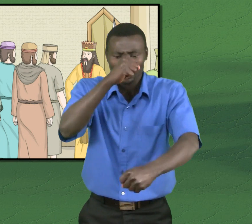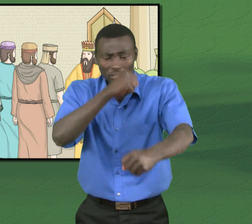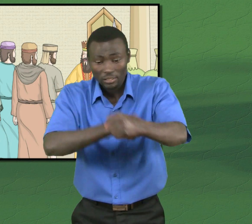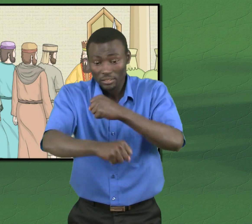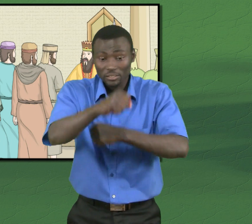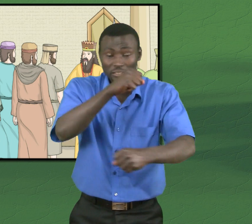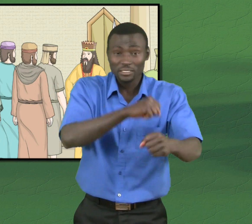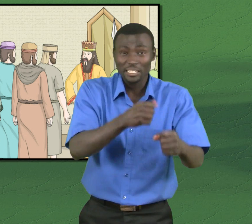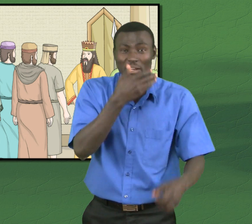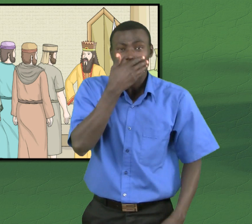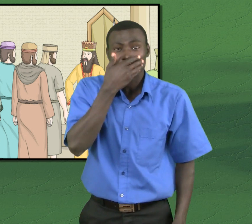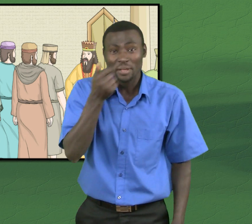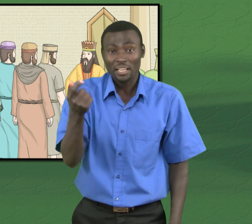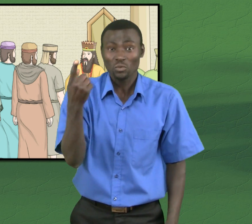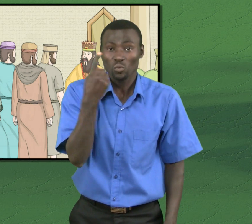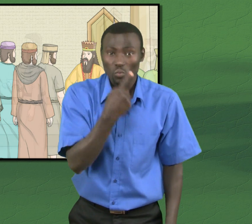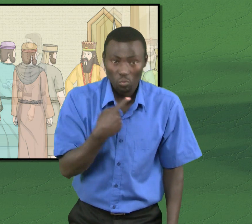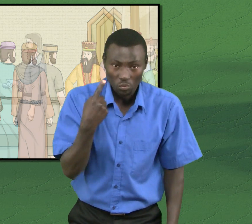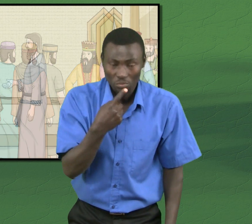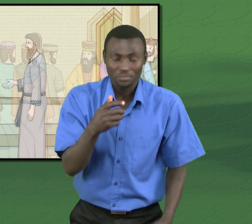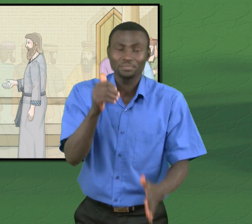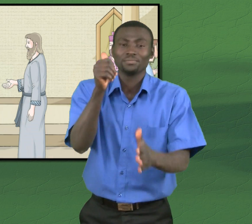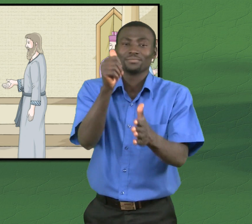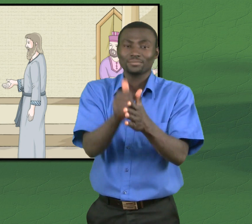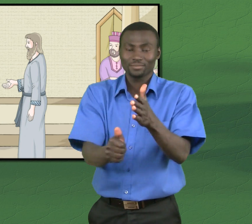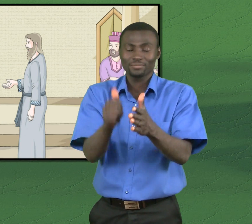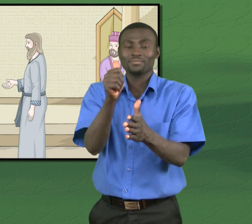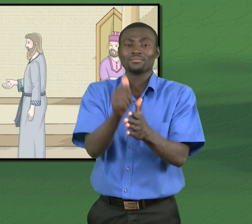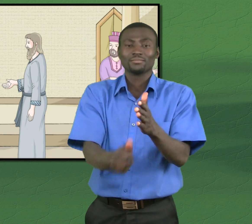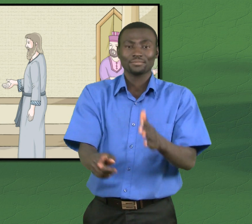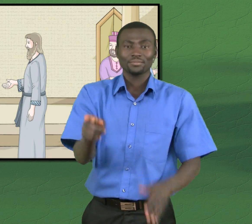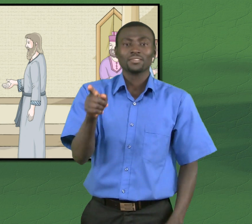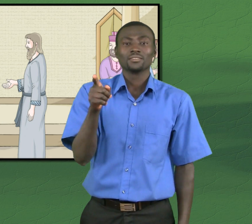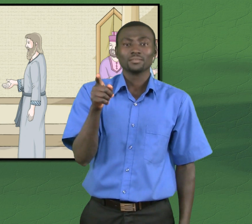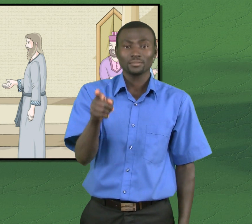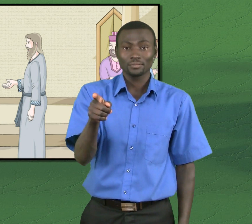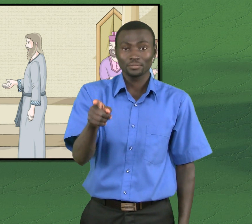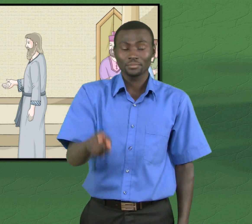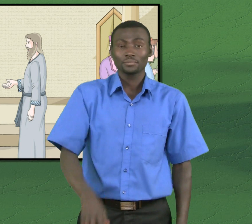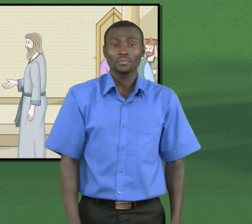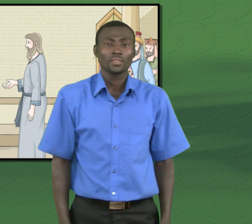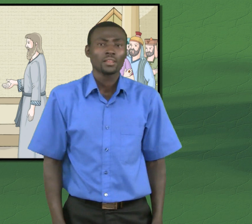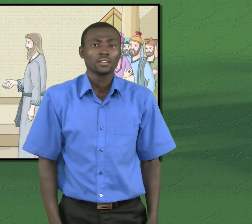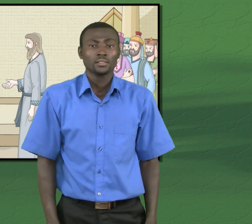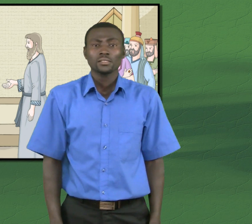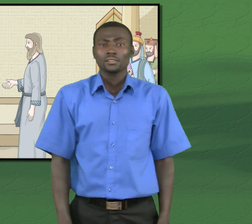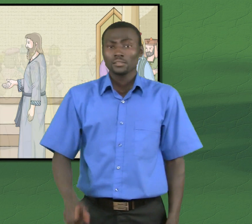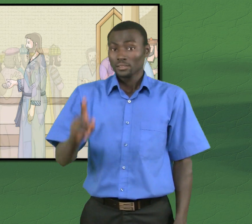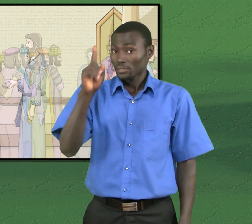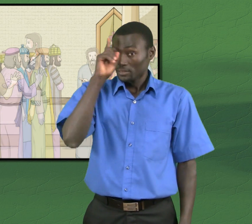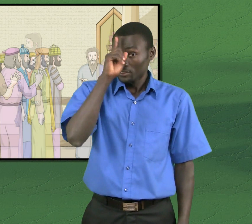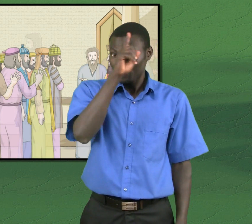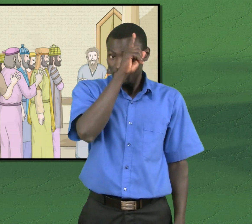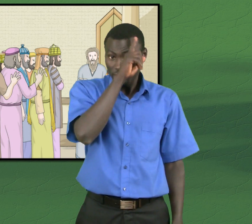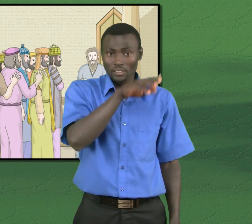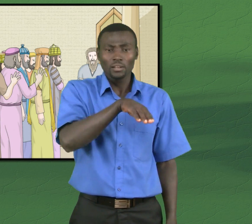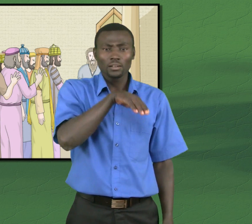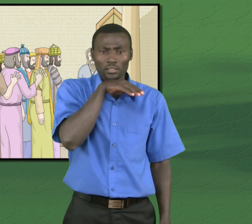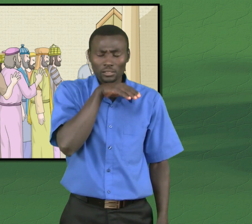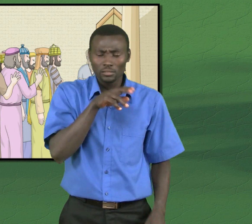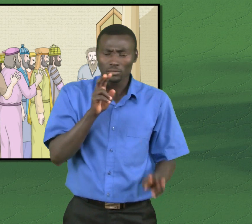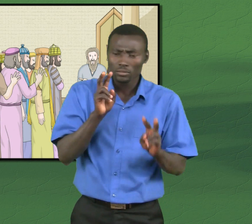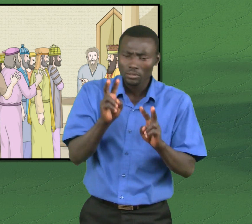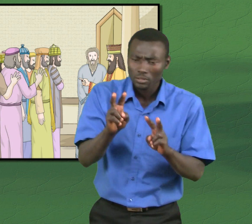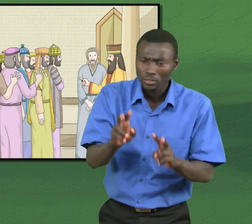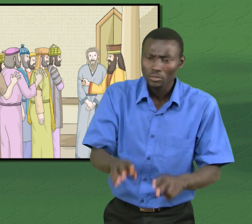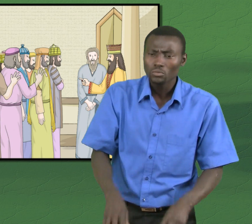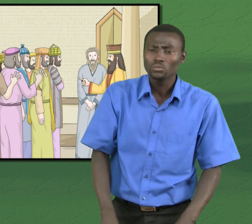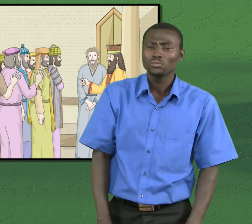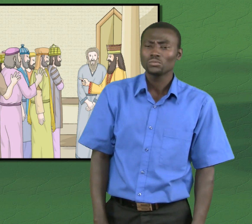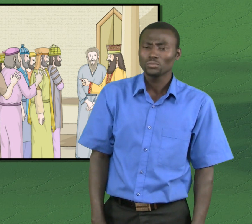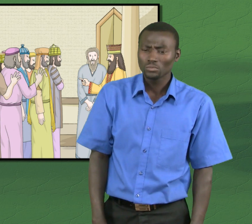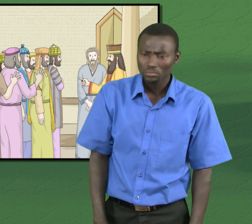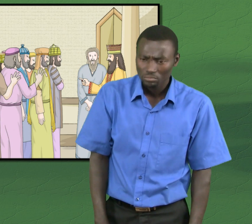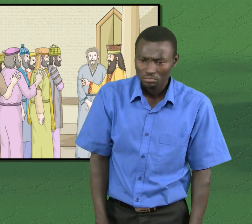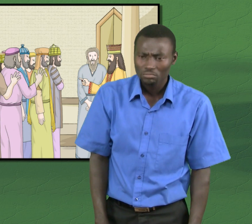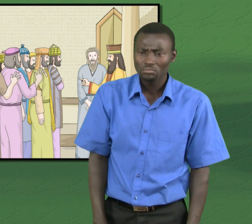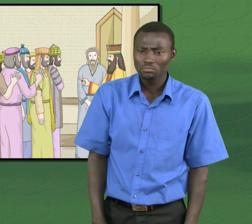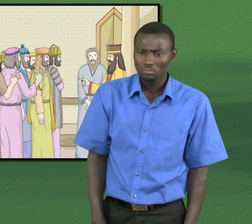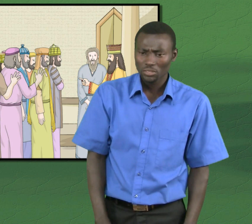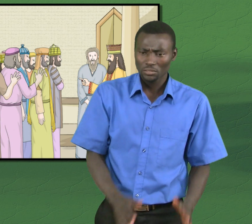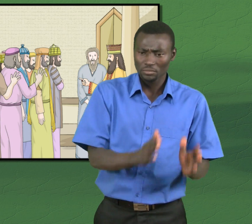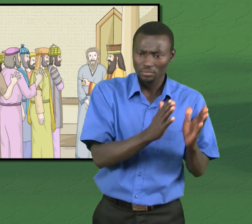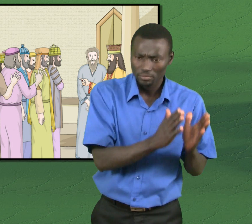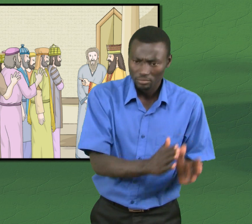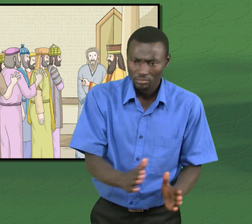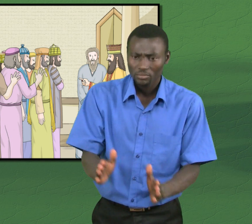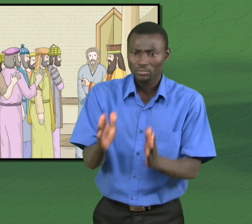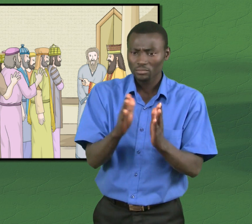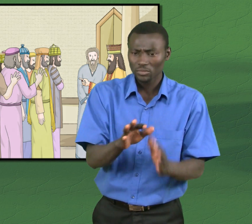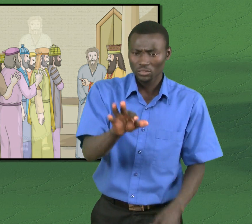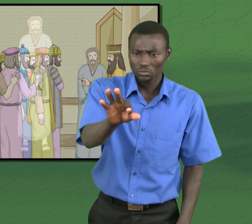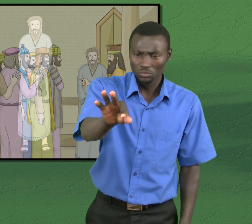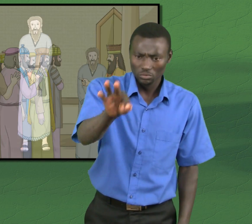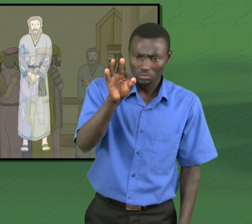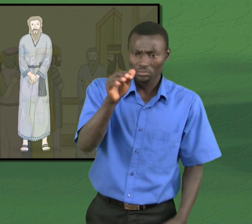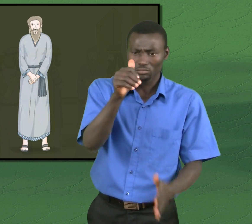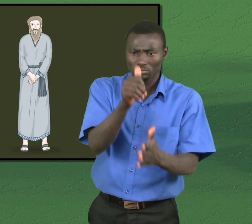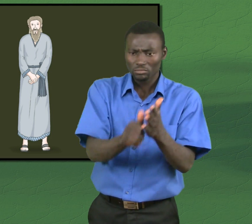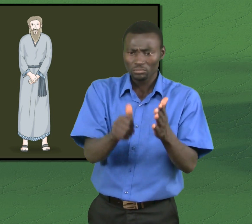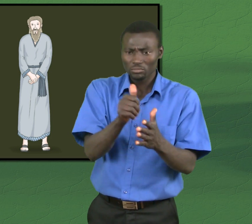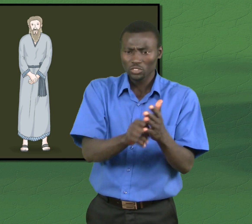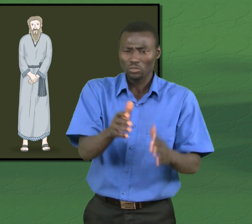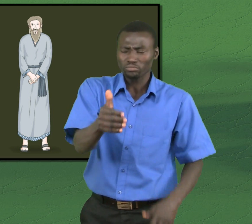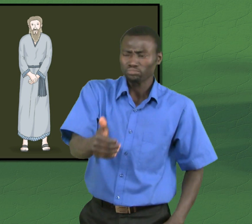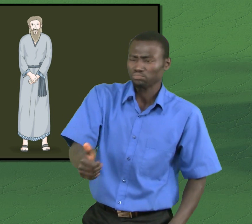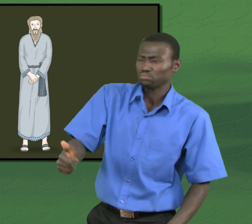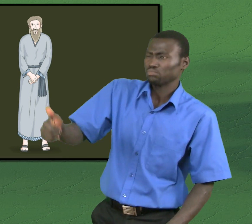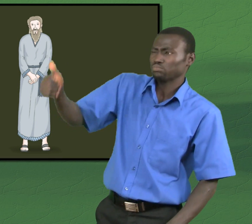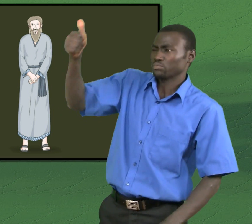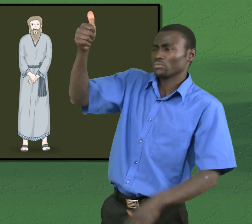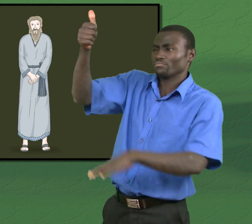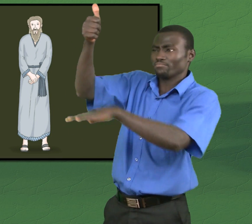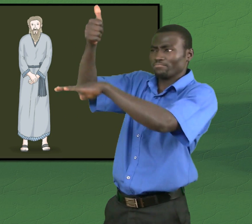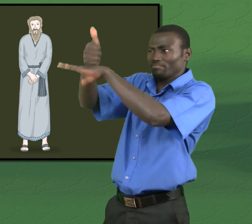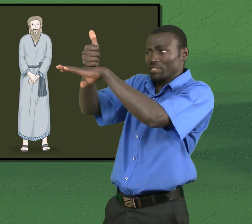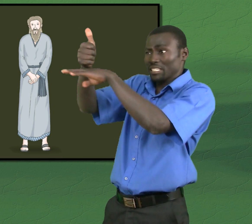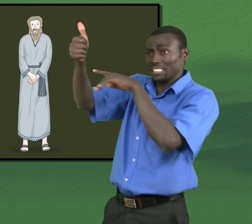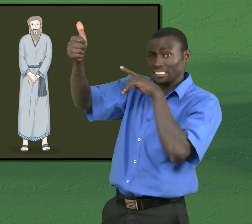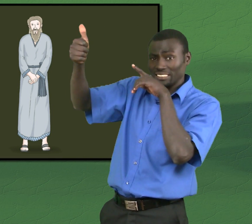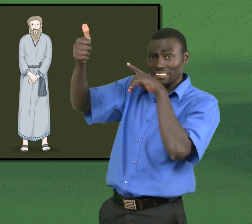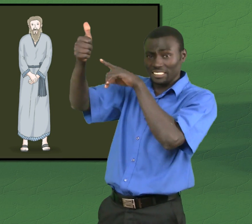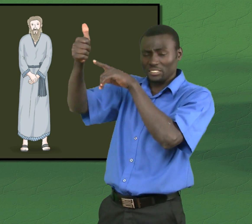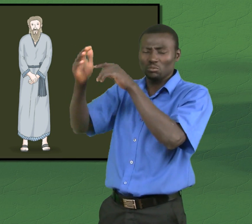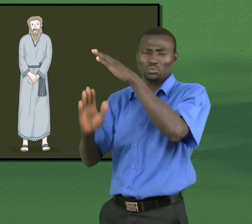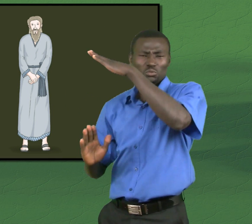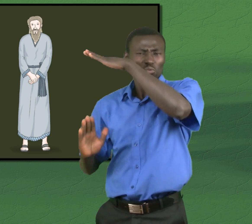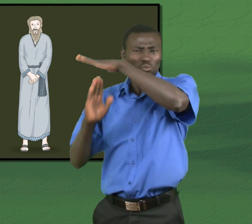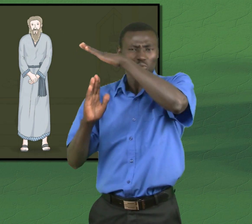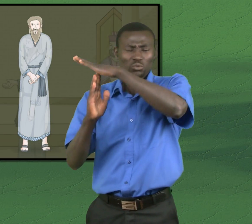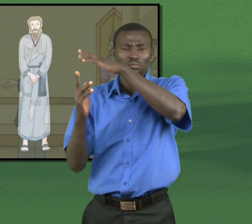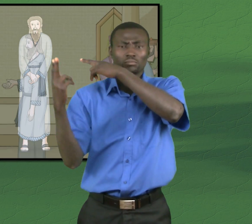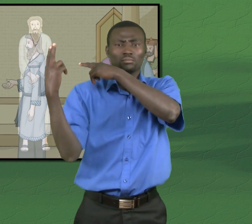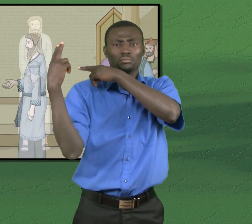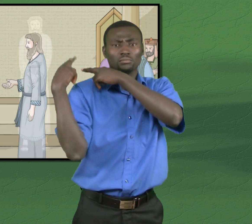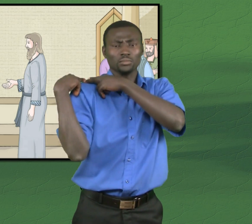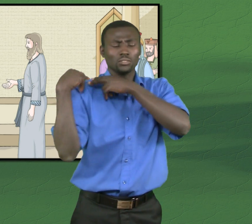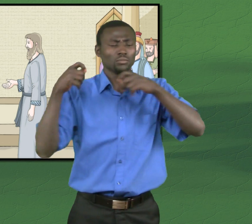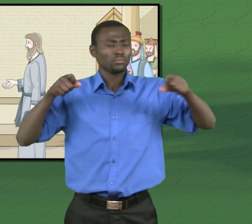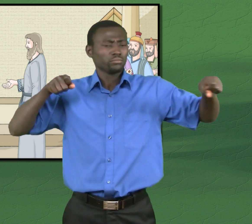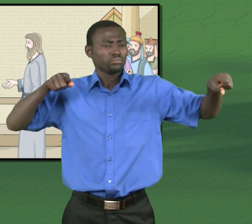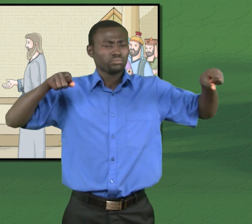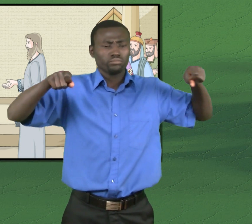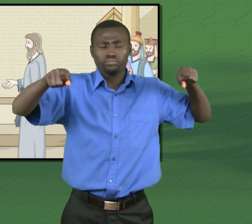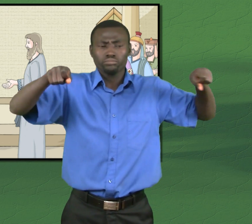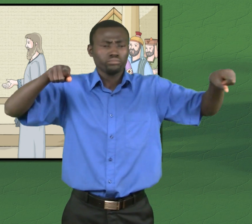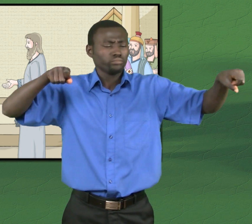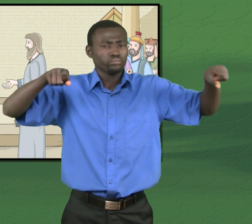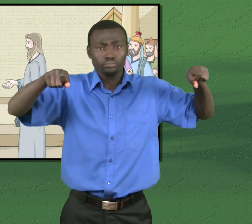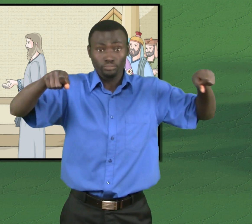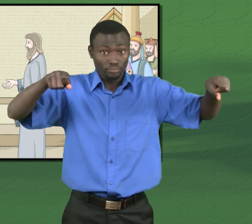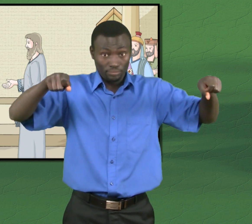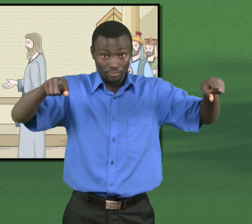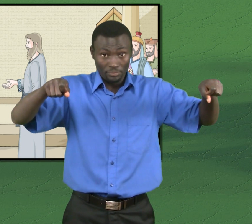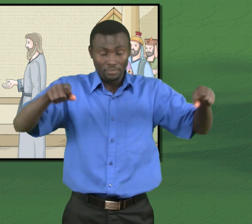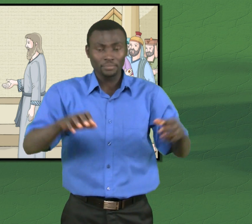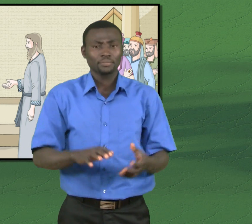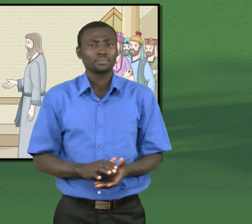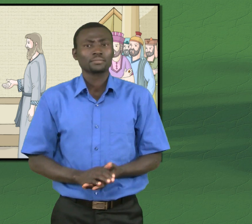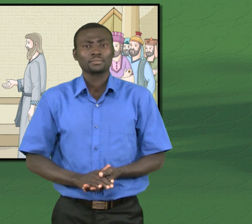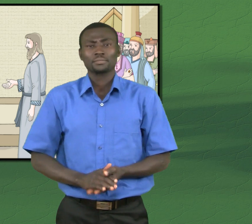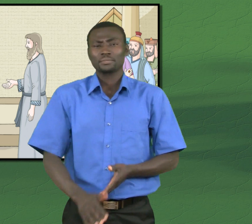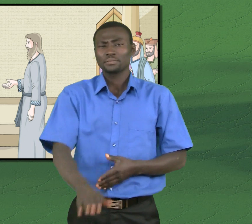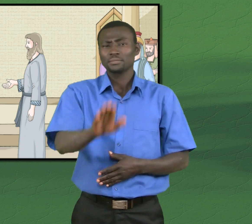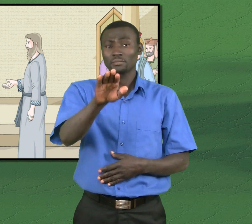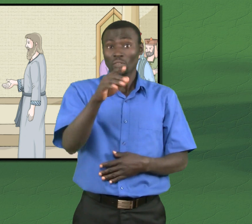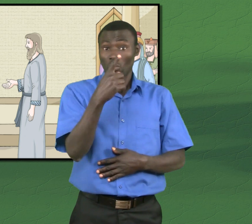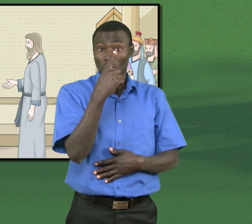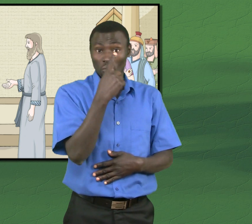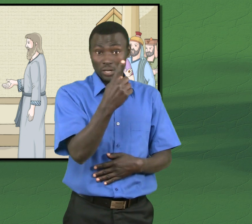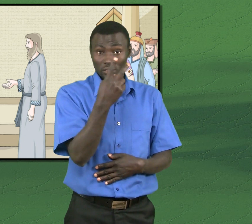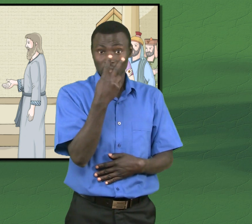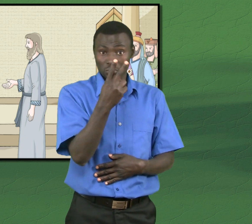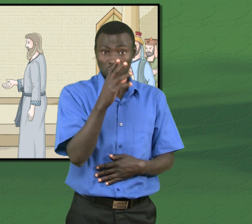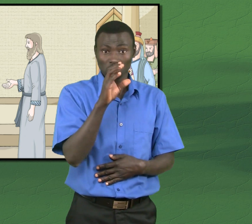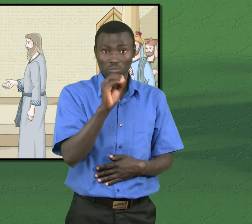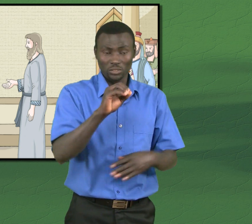Soon, by his extraordinary spirit, Daniel distinguished himself among the administrators and satraps.